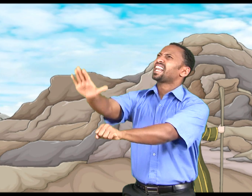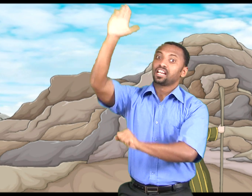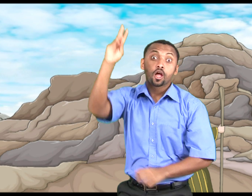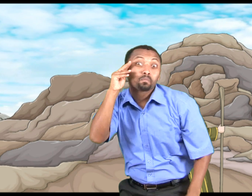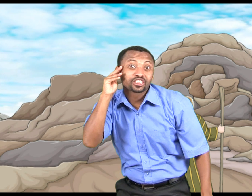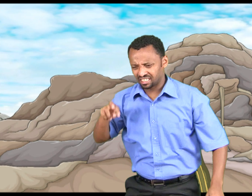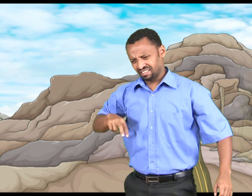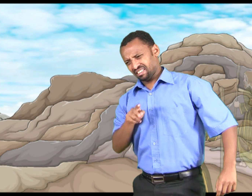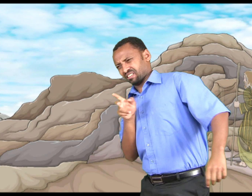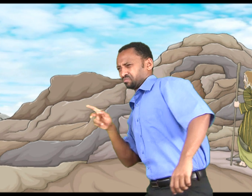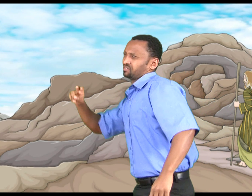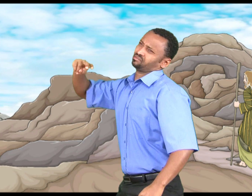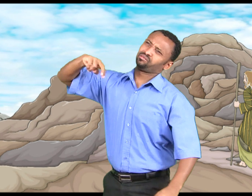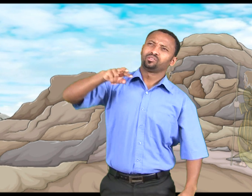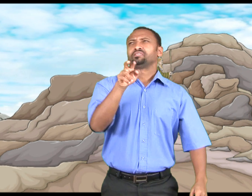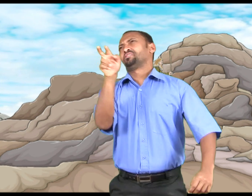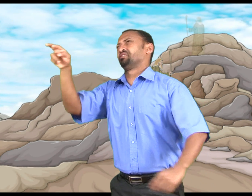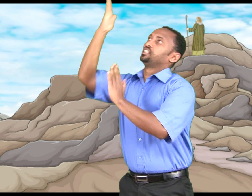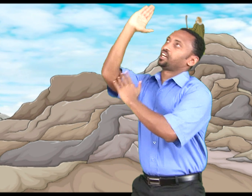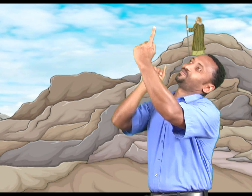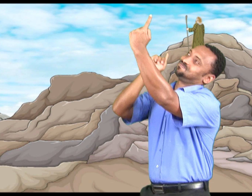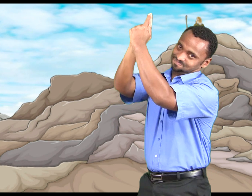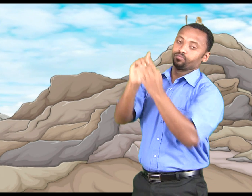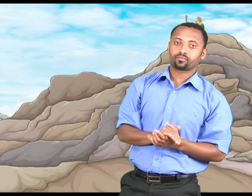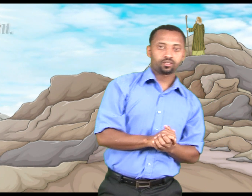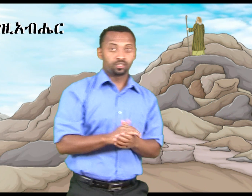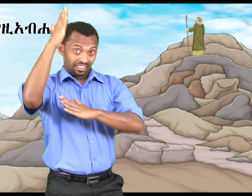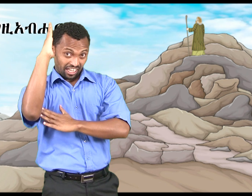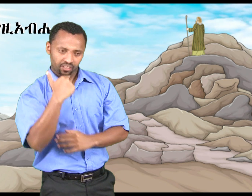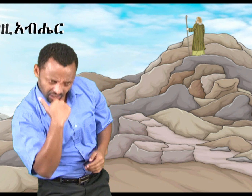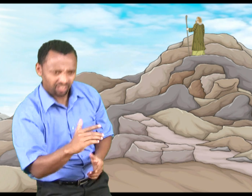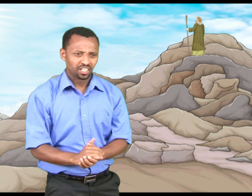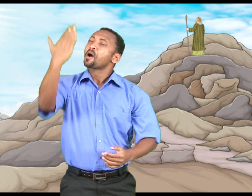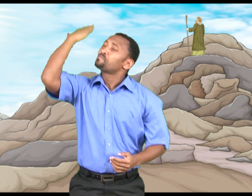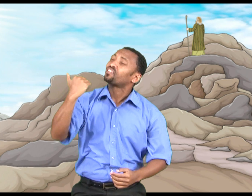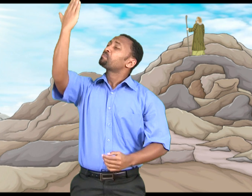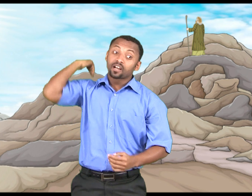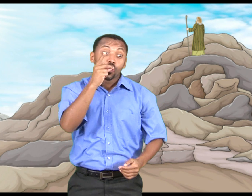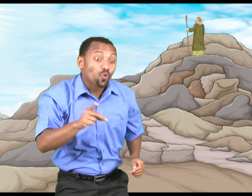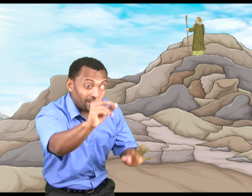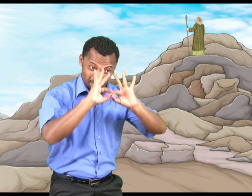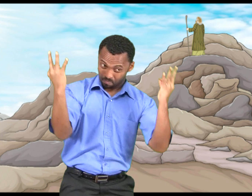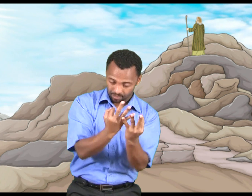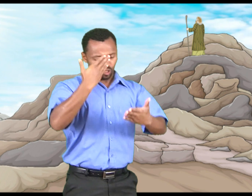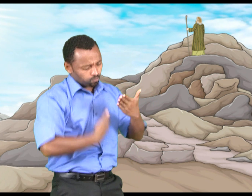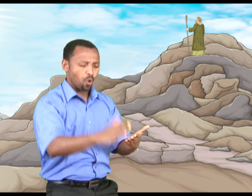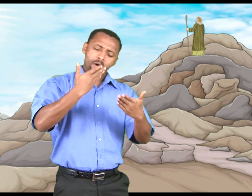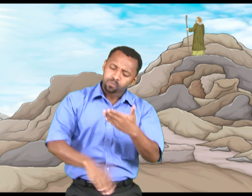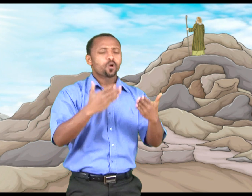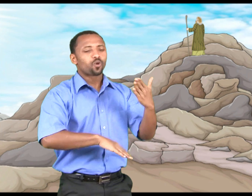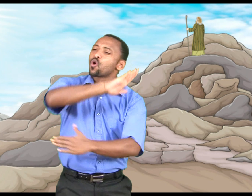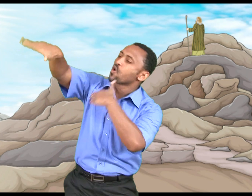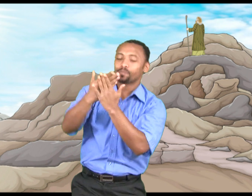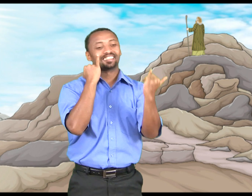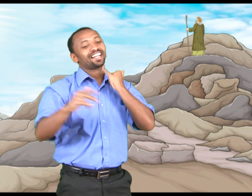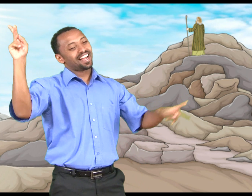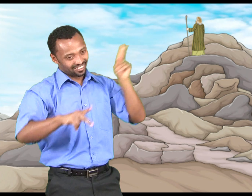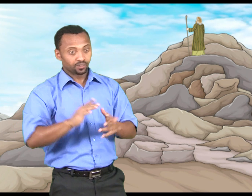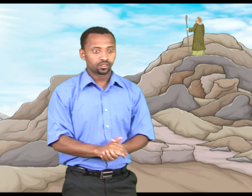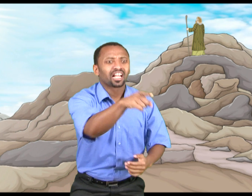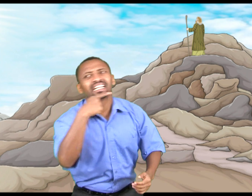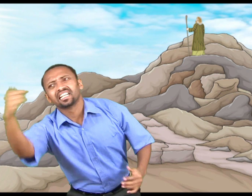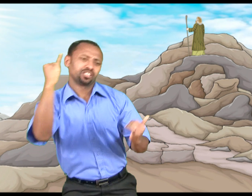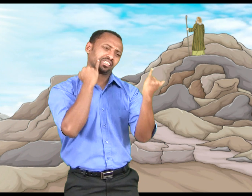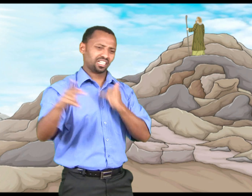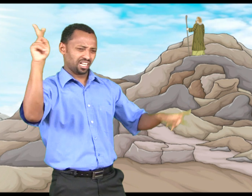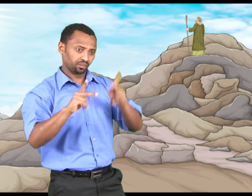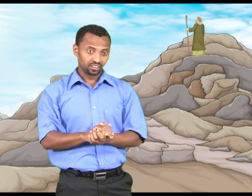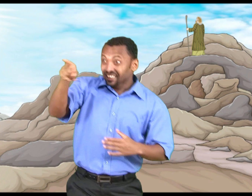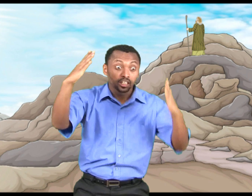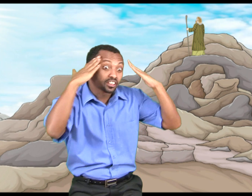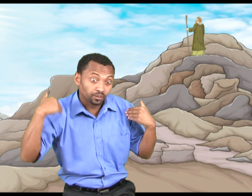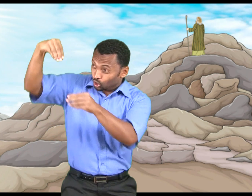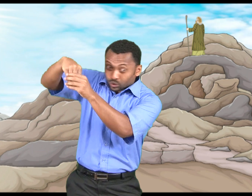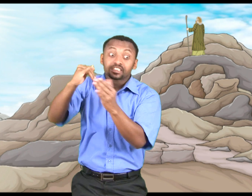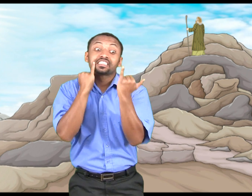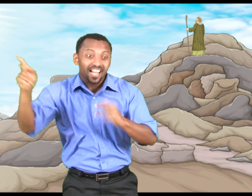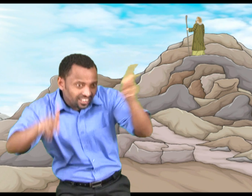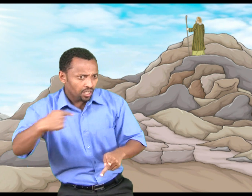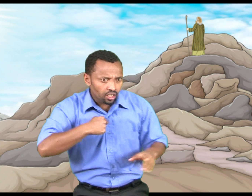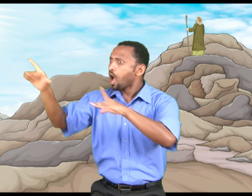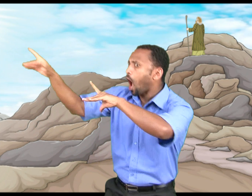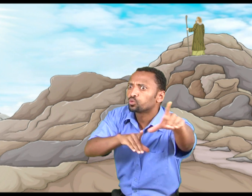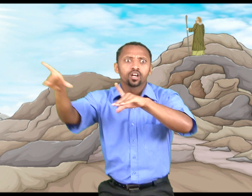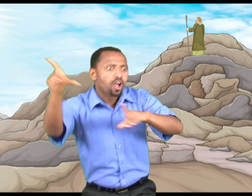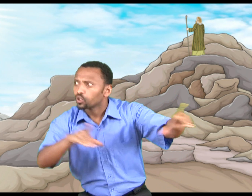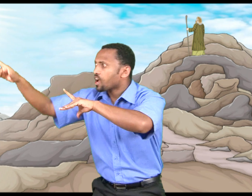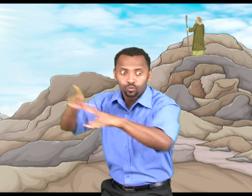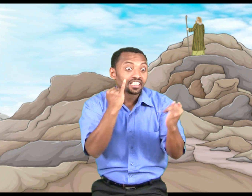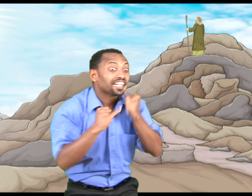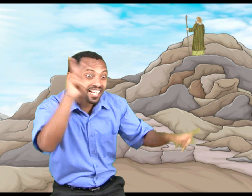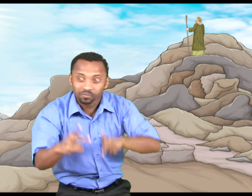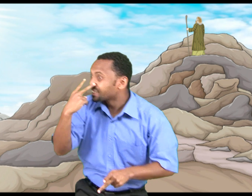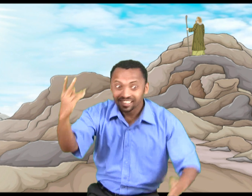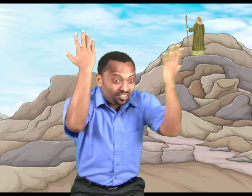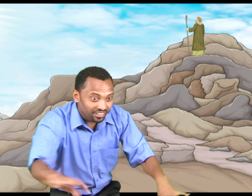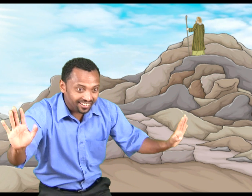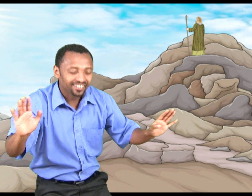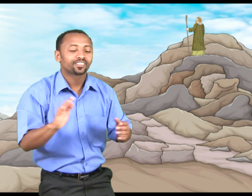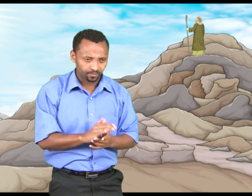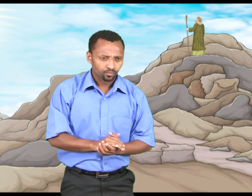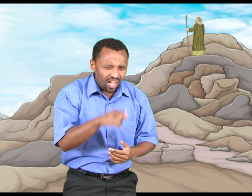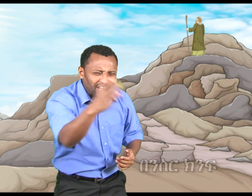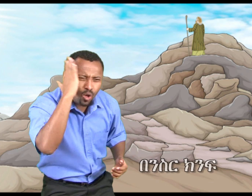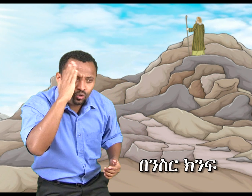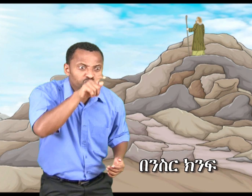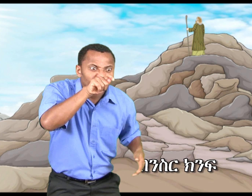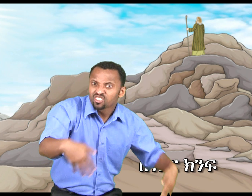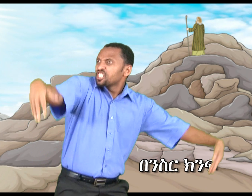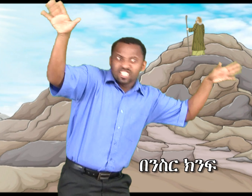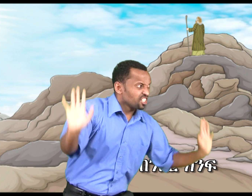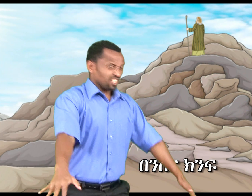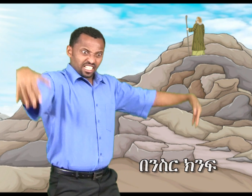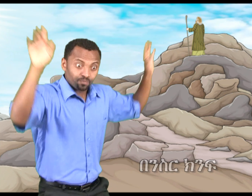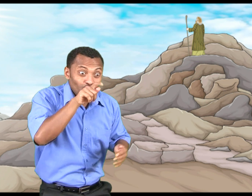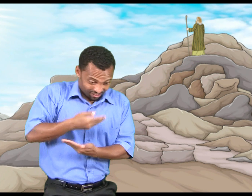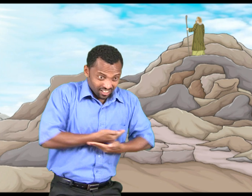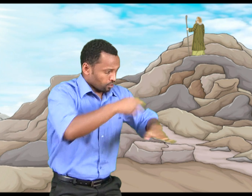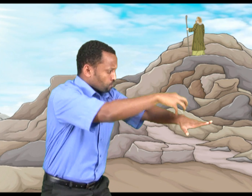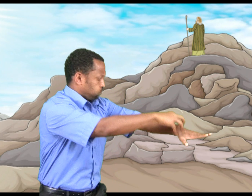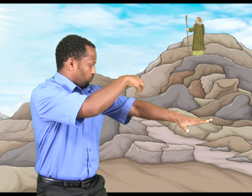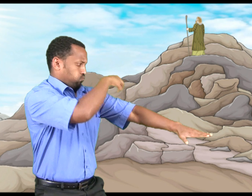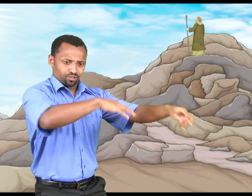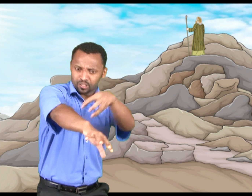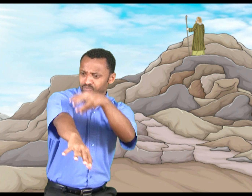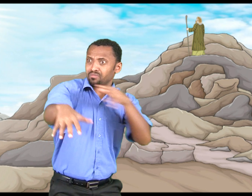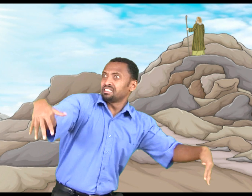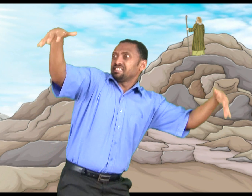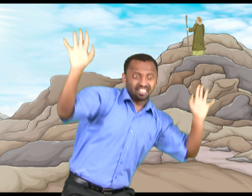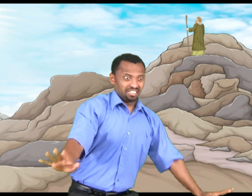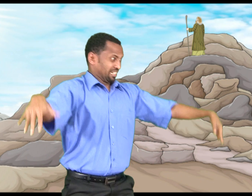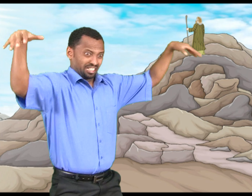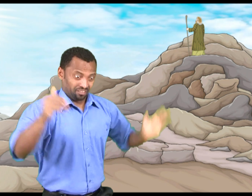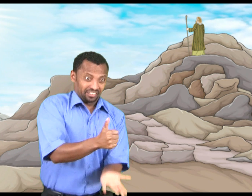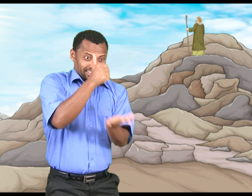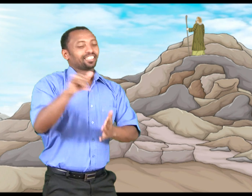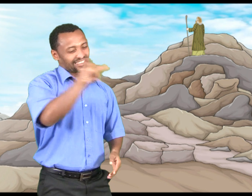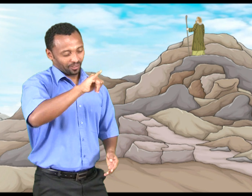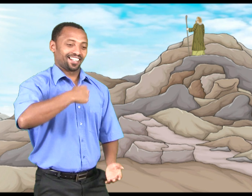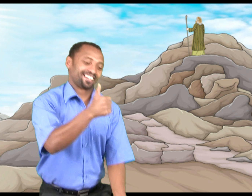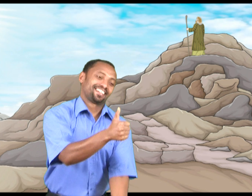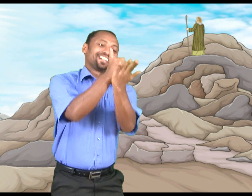Then Moses went up to God, and the LORD called to him from the mountain, “This is what you are to tell the house of Jacob and explain to the sons of Israel: ‘You have seen for yourselves what I did to Egypt, and how I carried you on eagles’ wings and brought you to Myself.